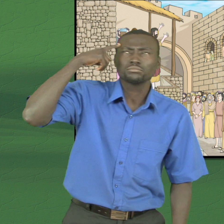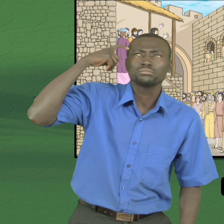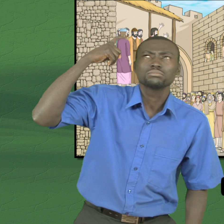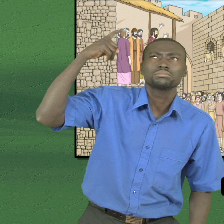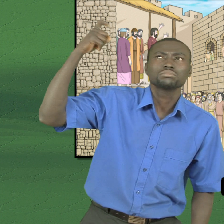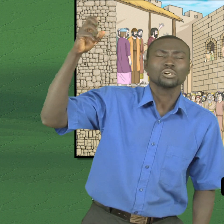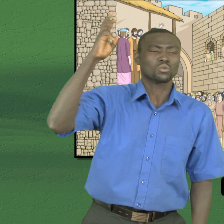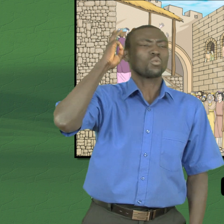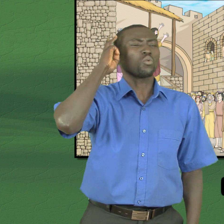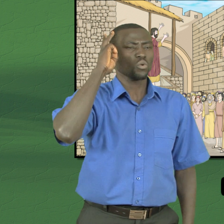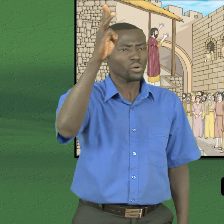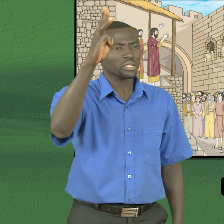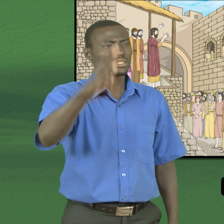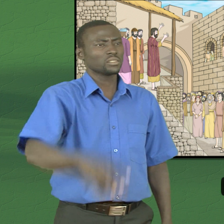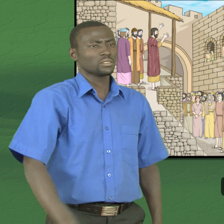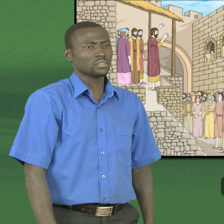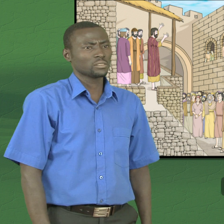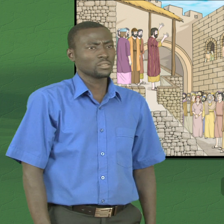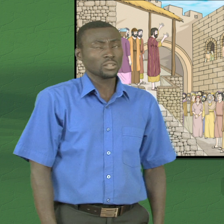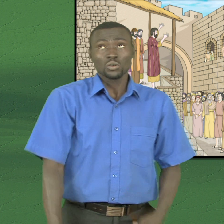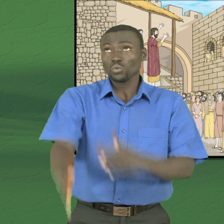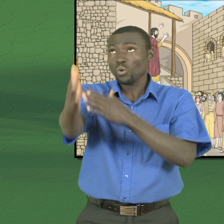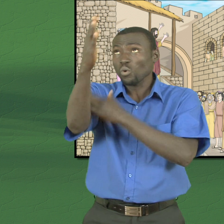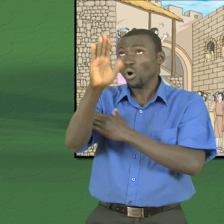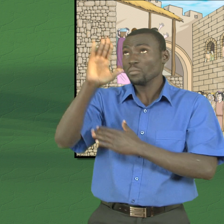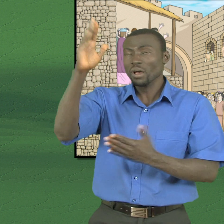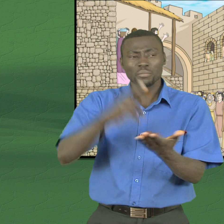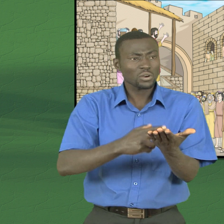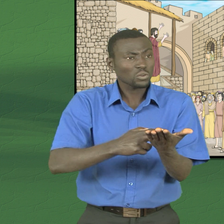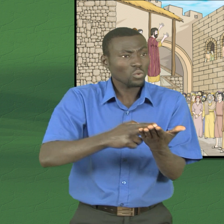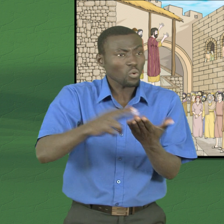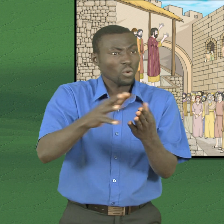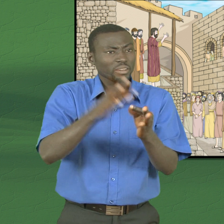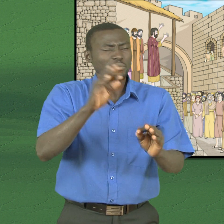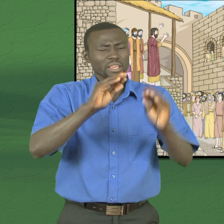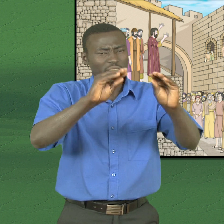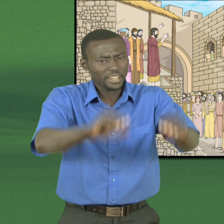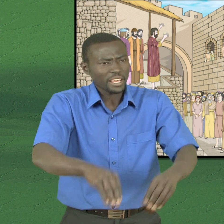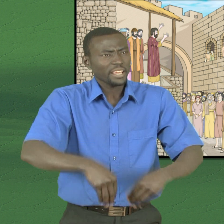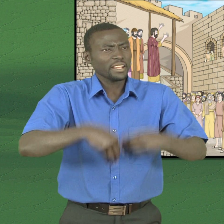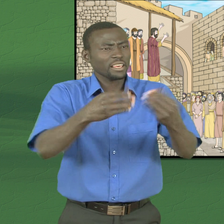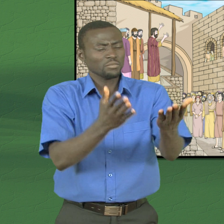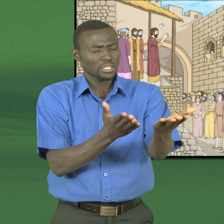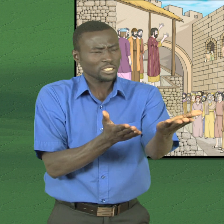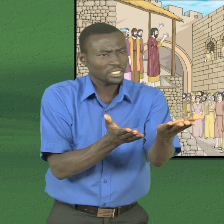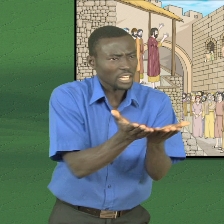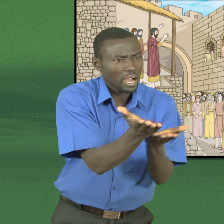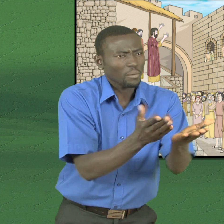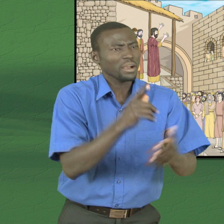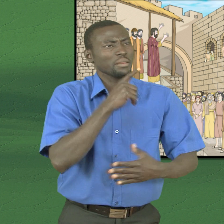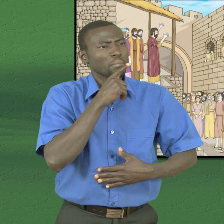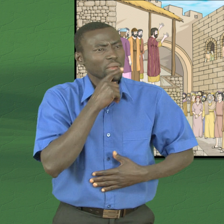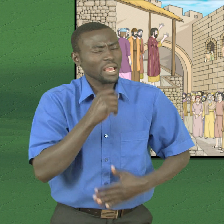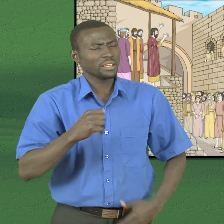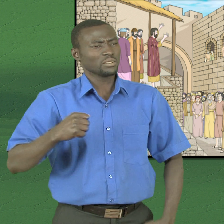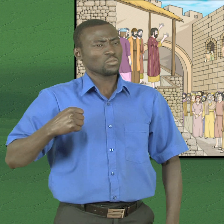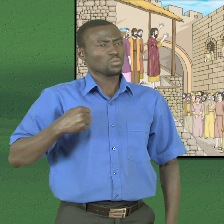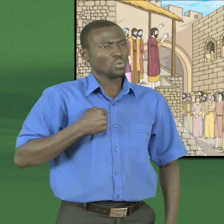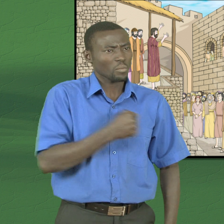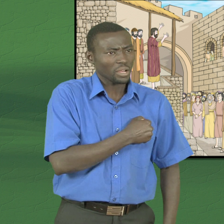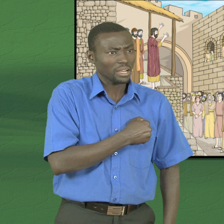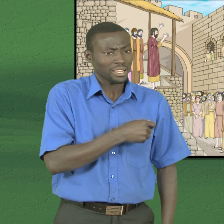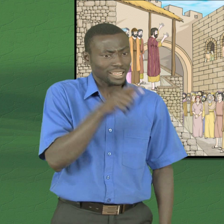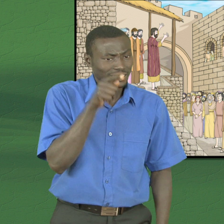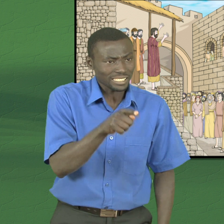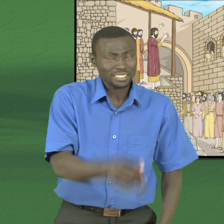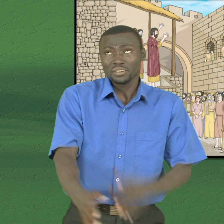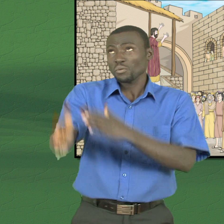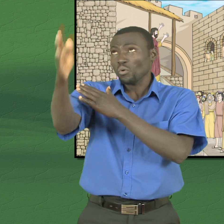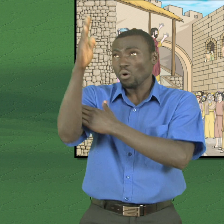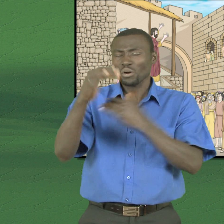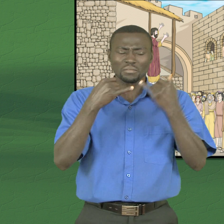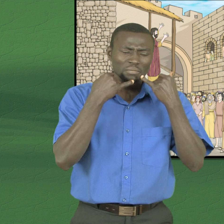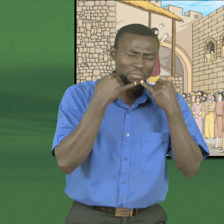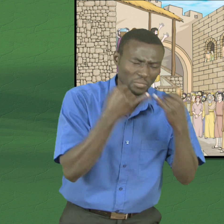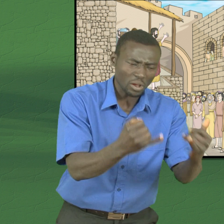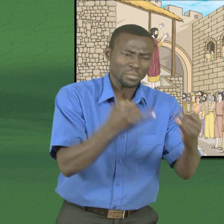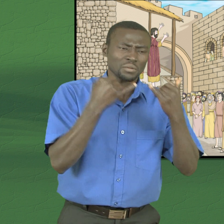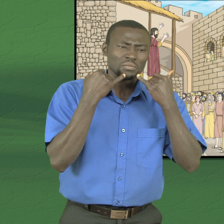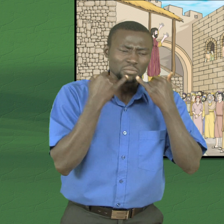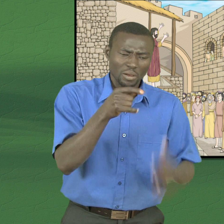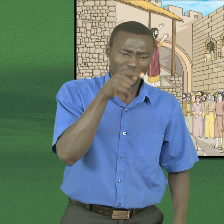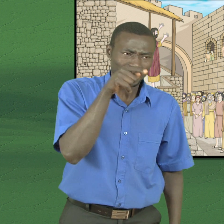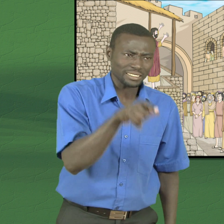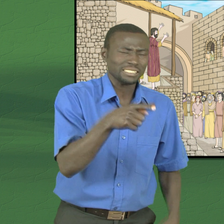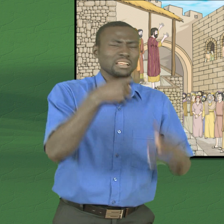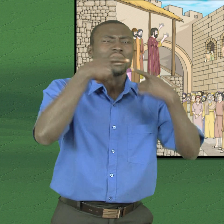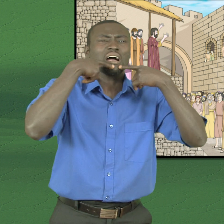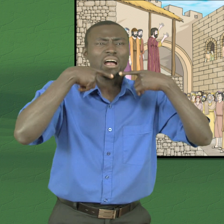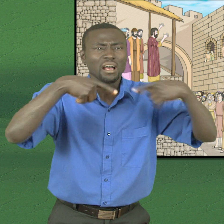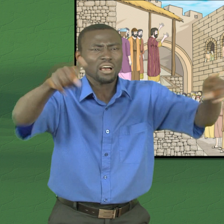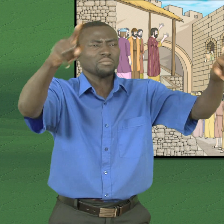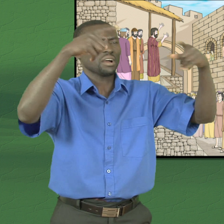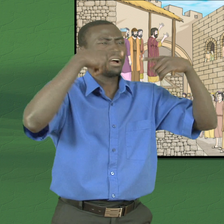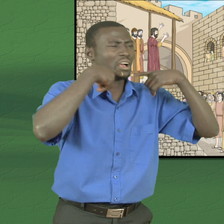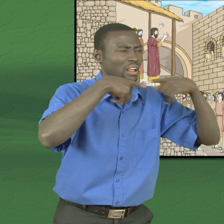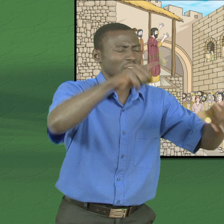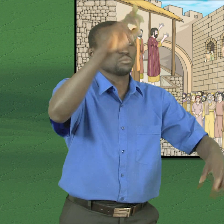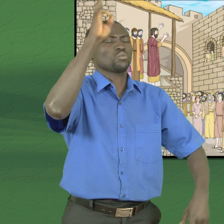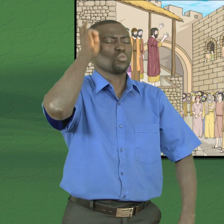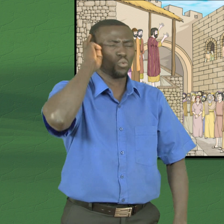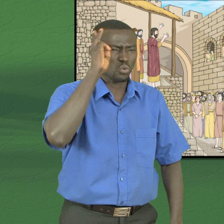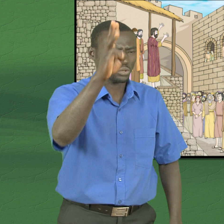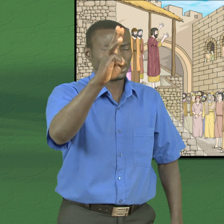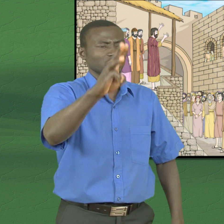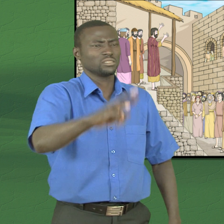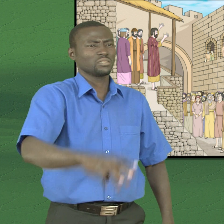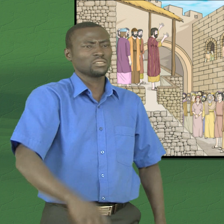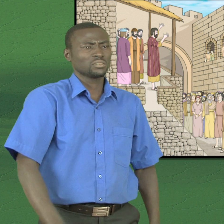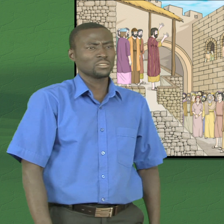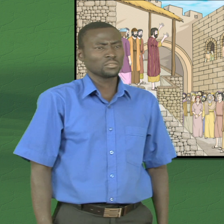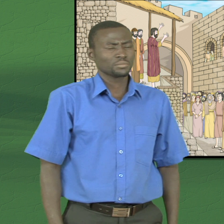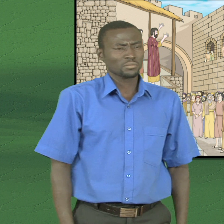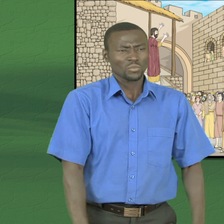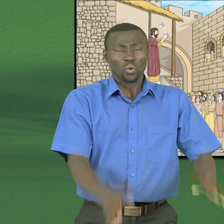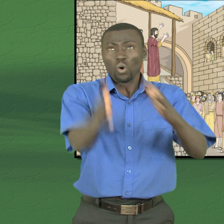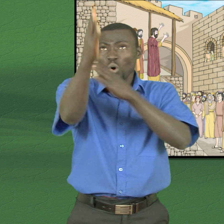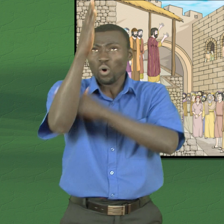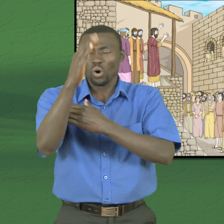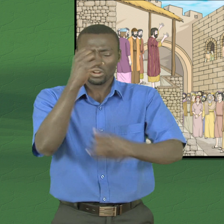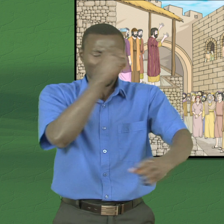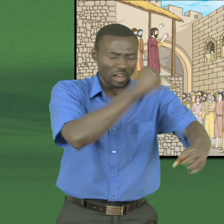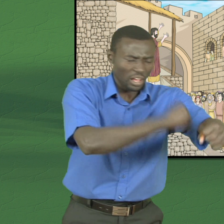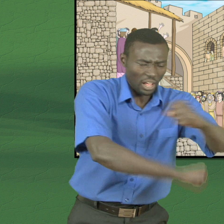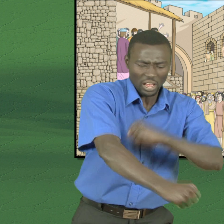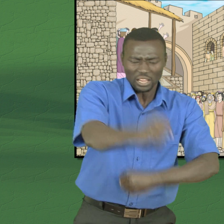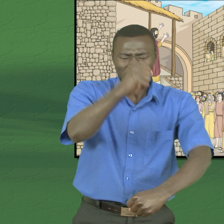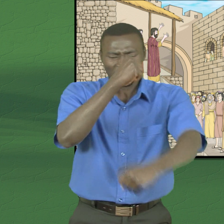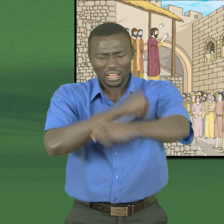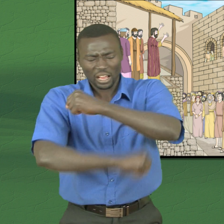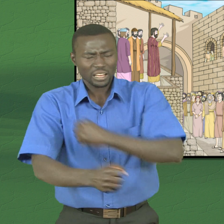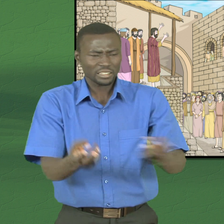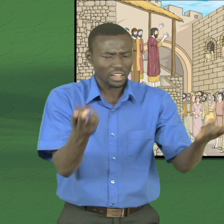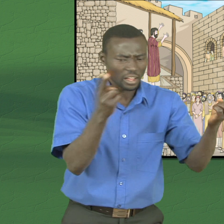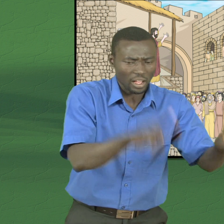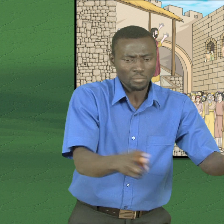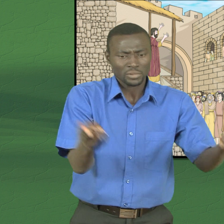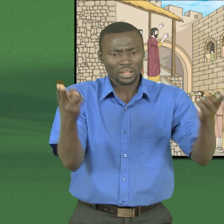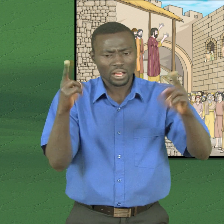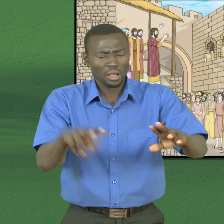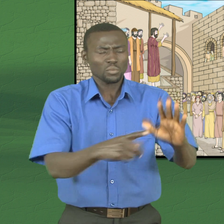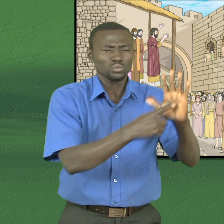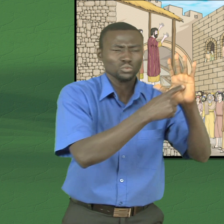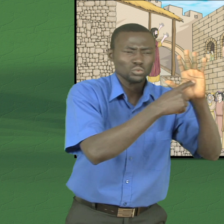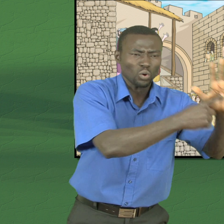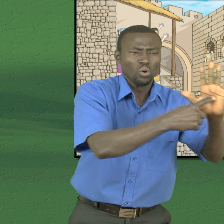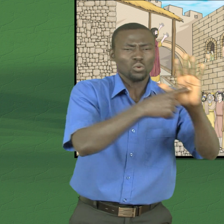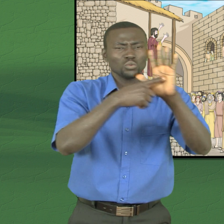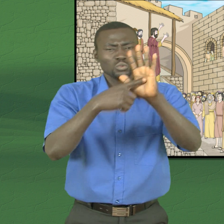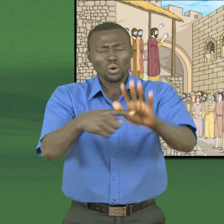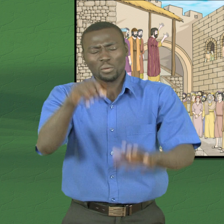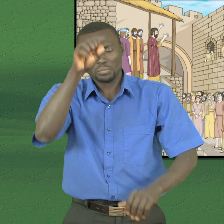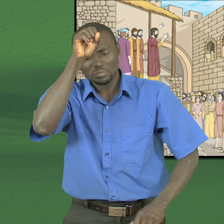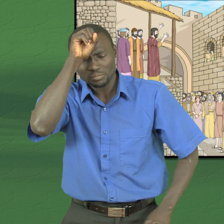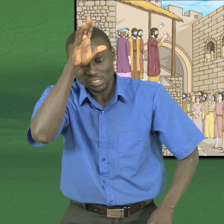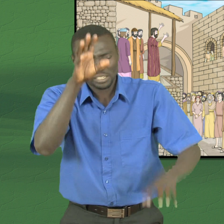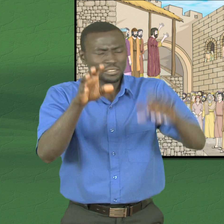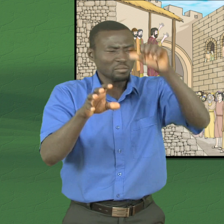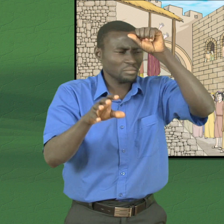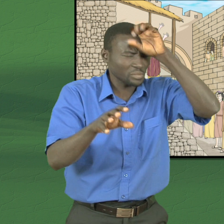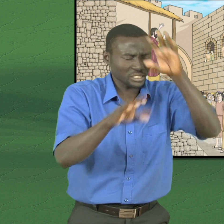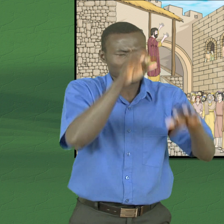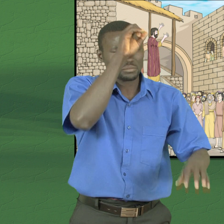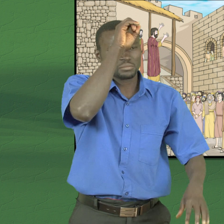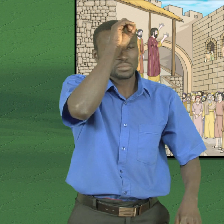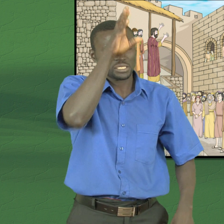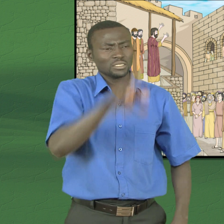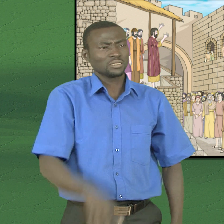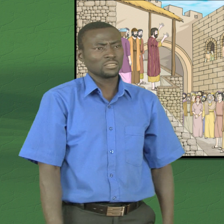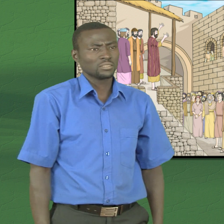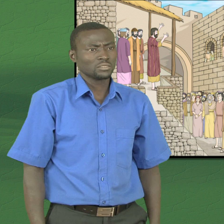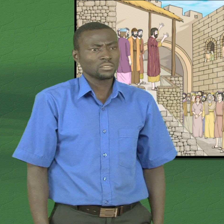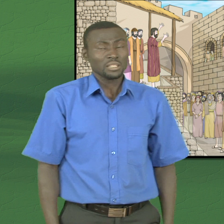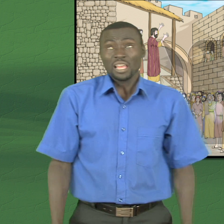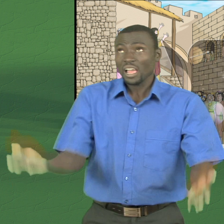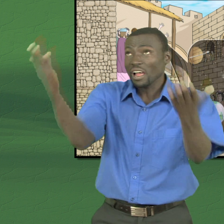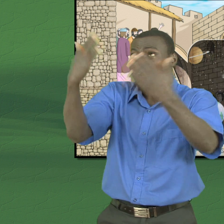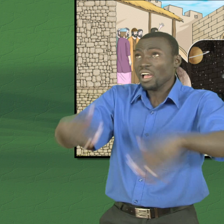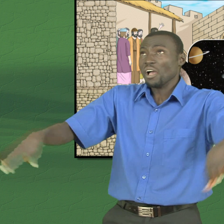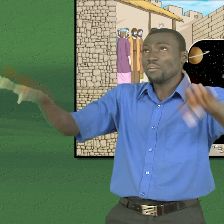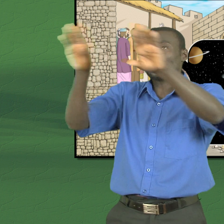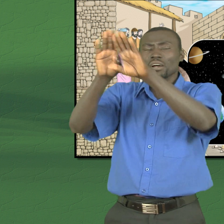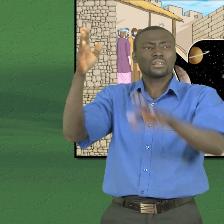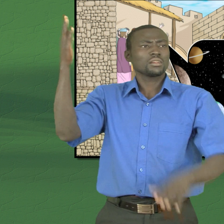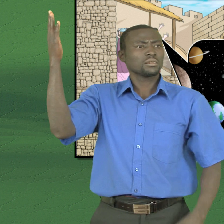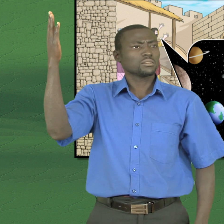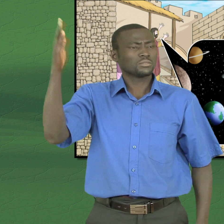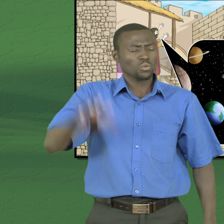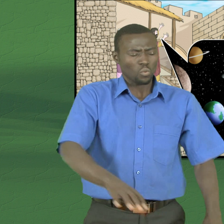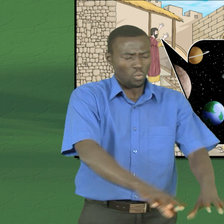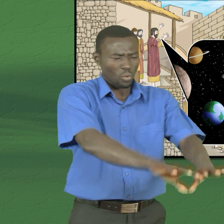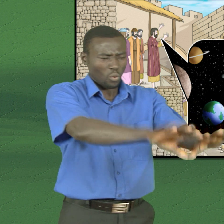Even on My menservants and maidservants I will pour out My Spirit in those days, and they will prophesy.